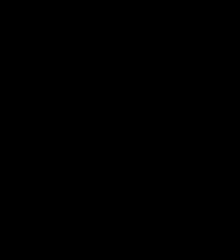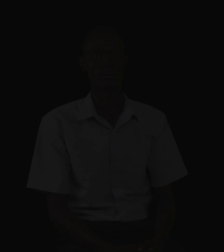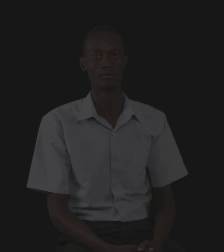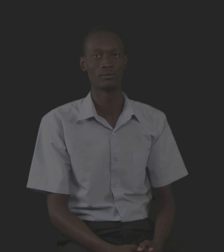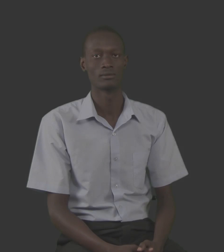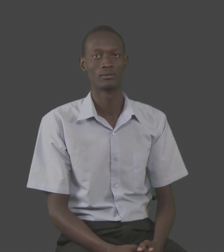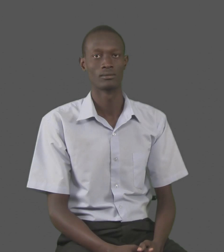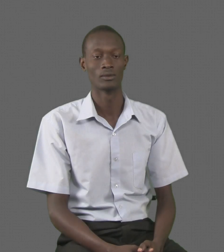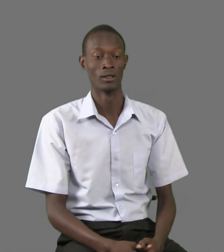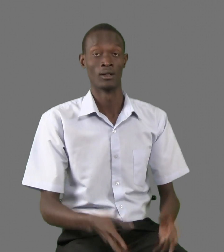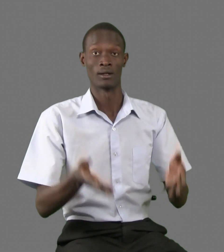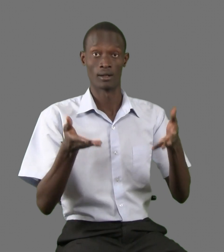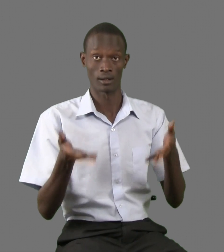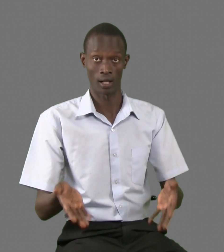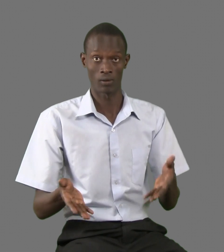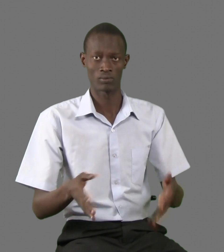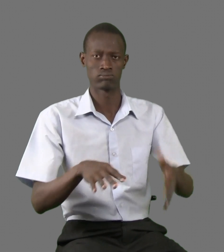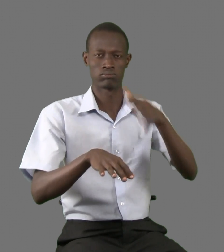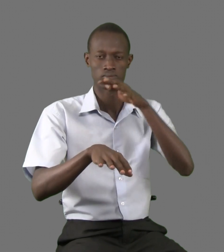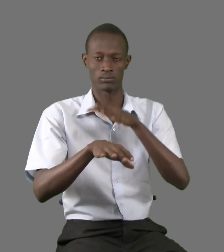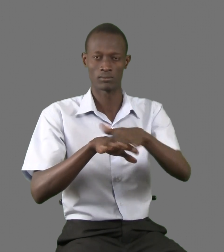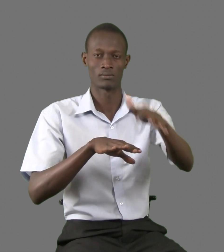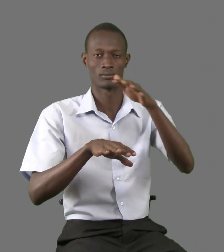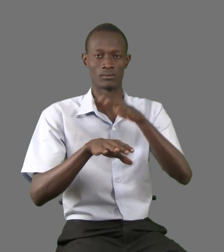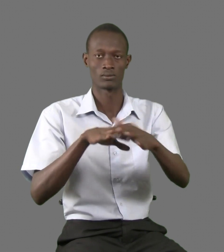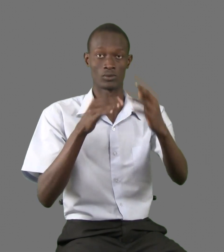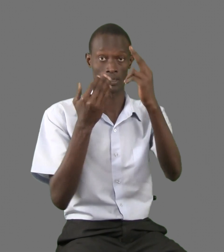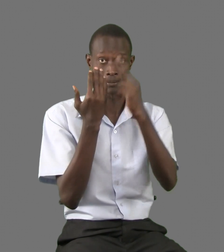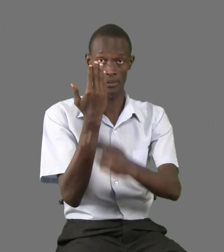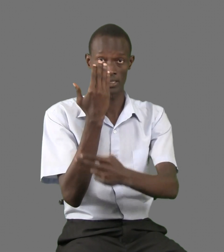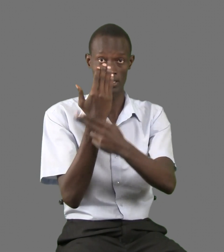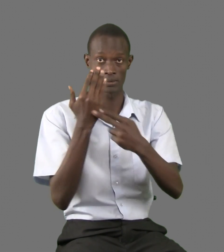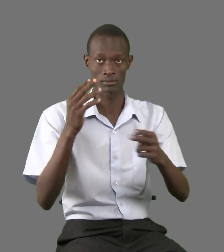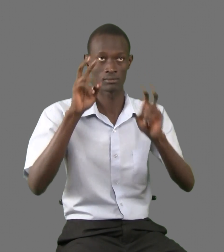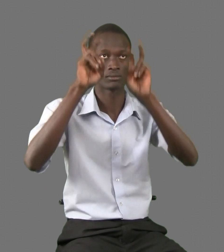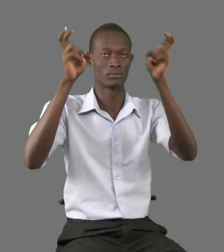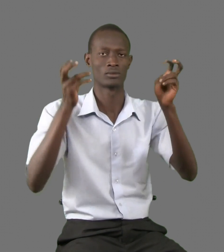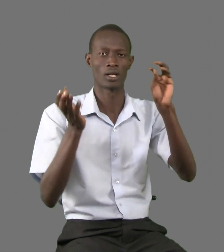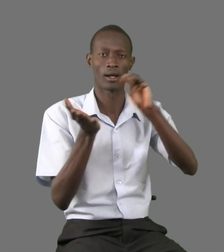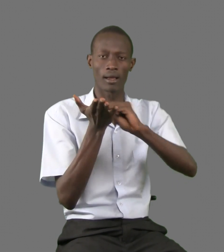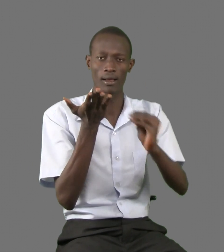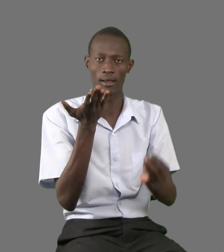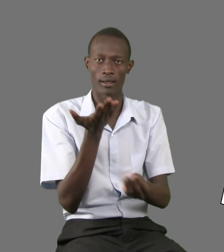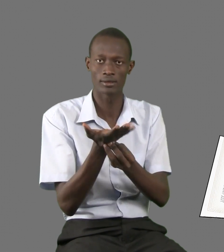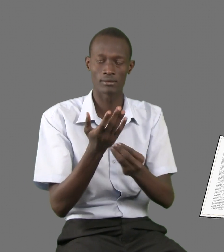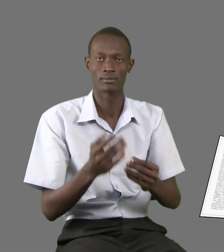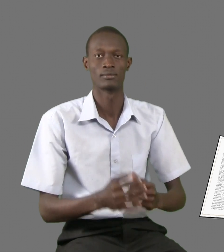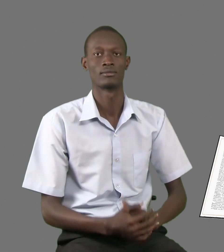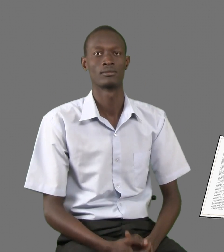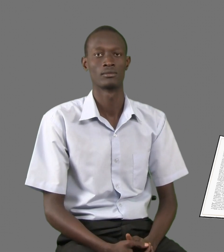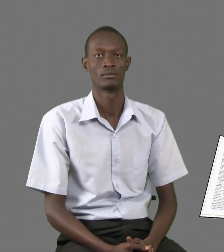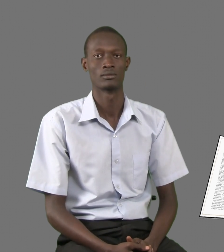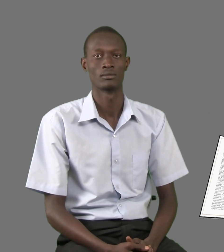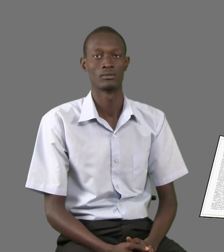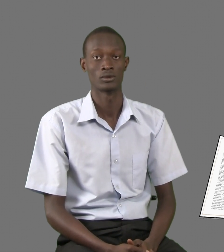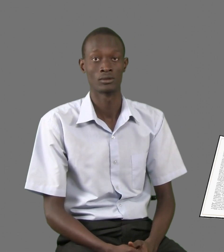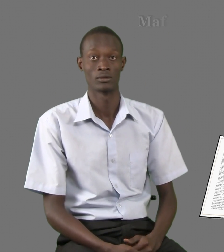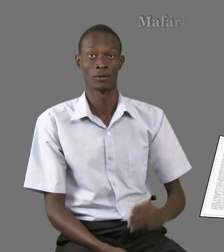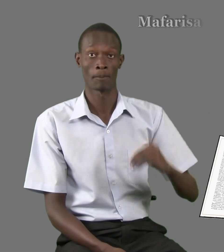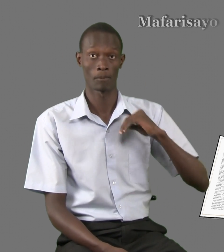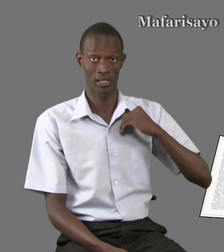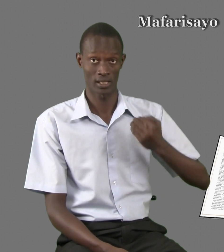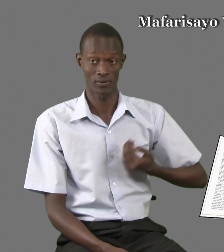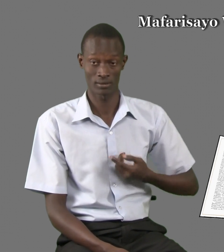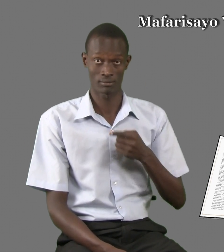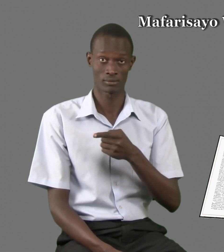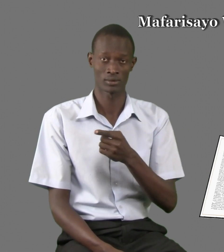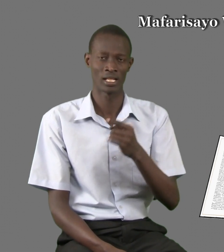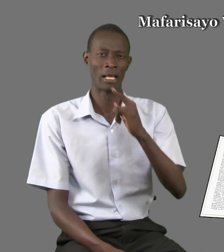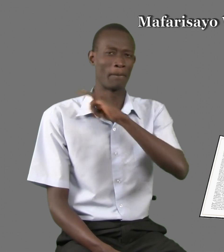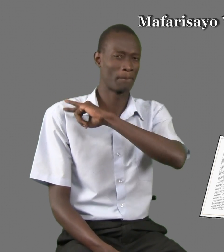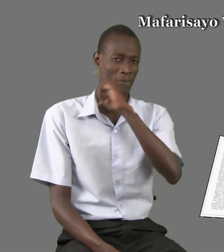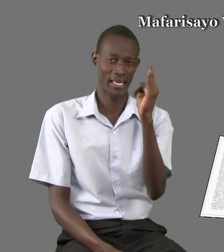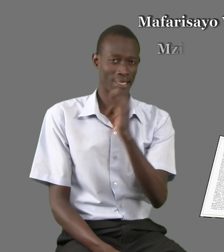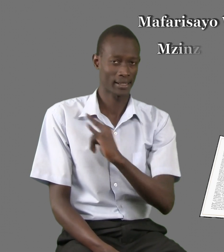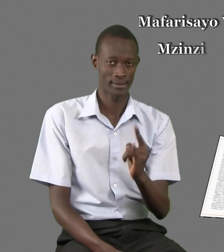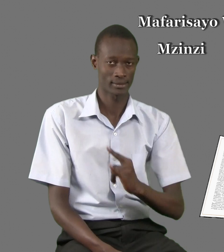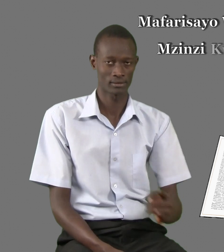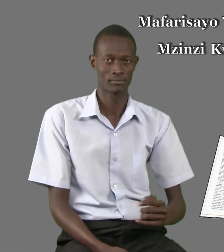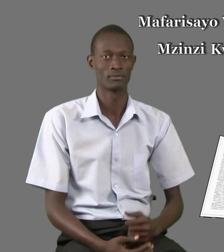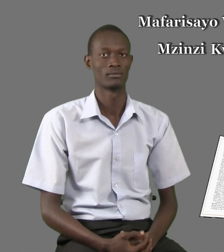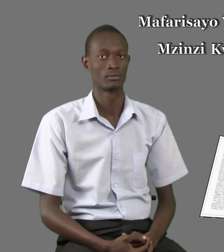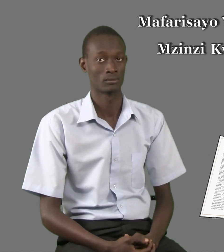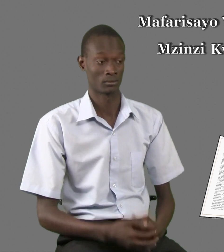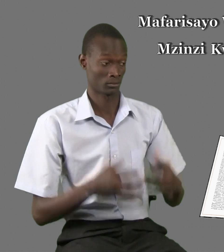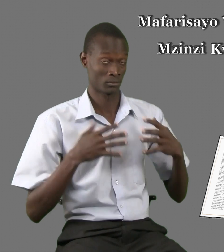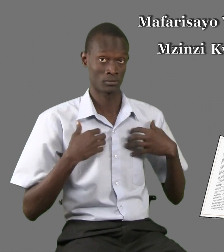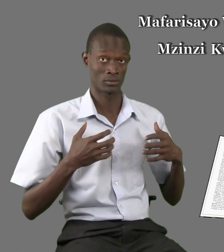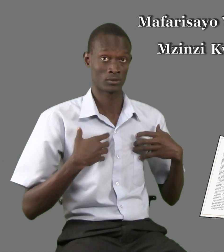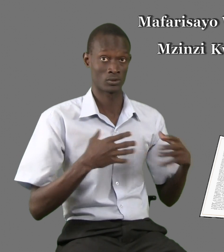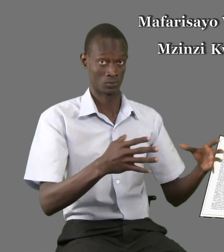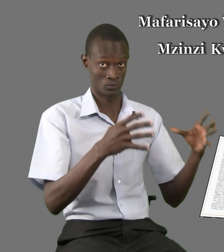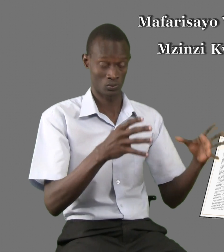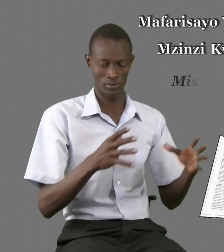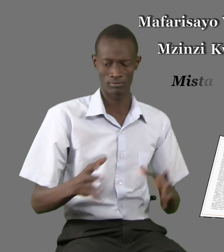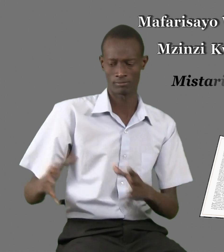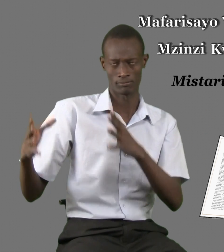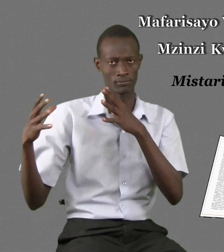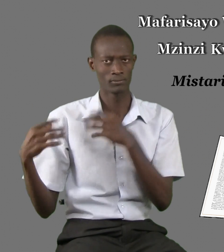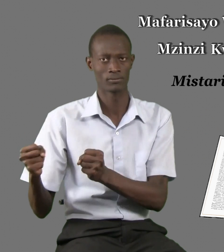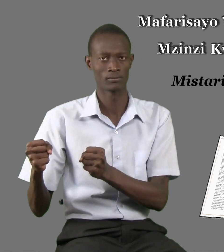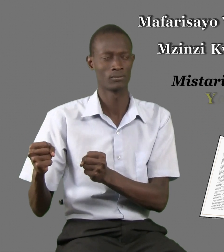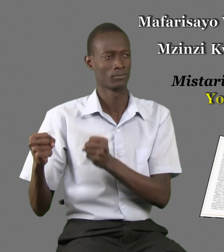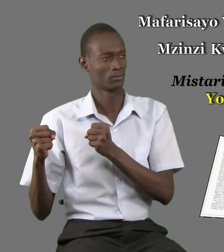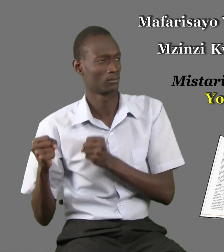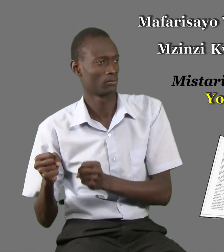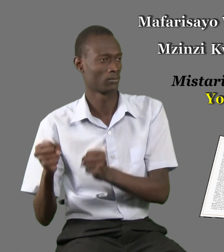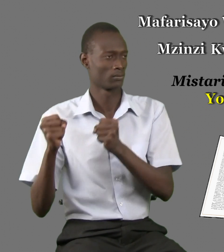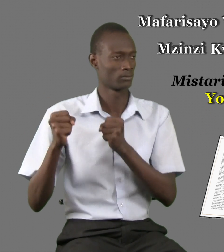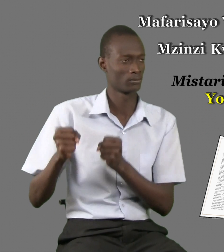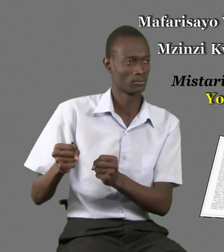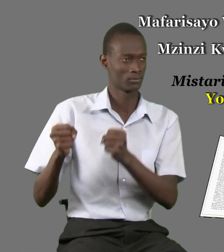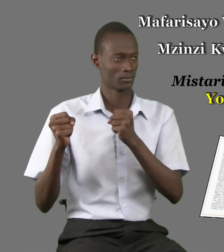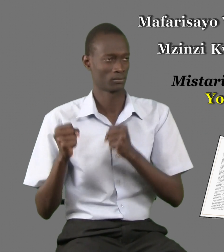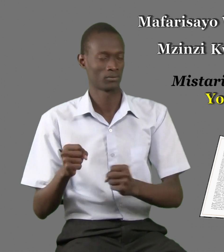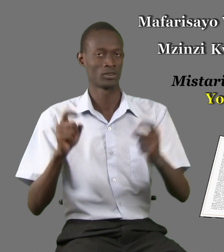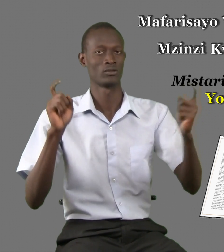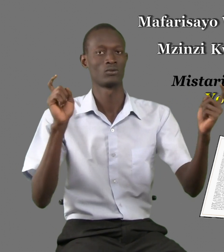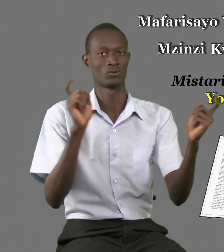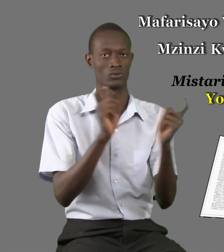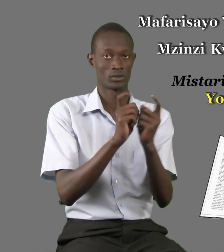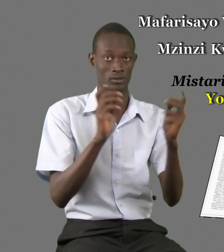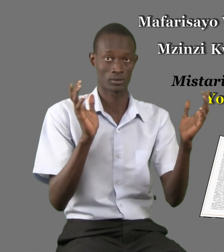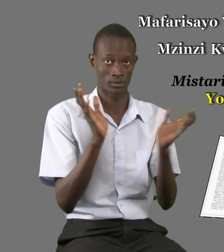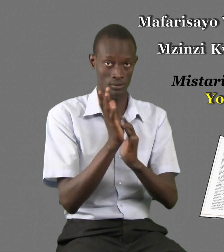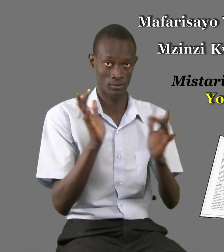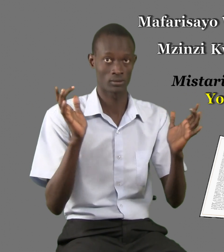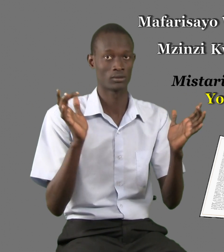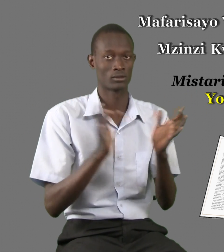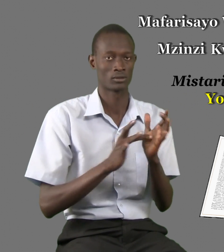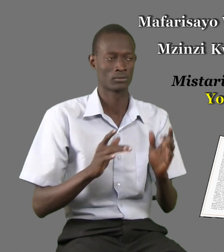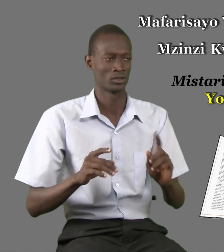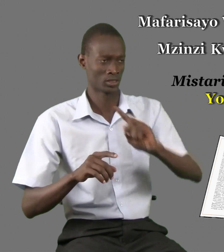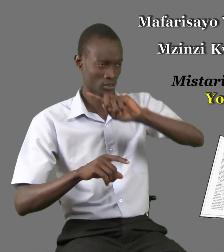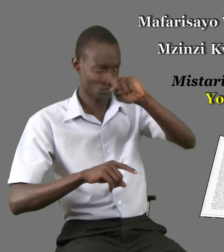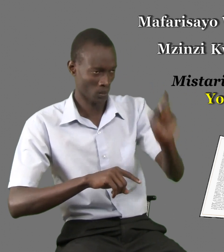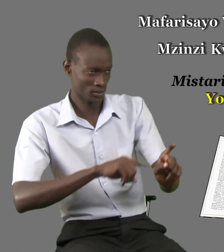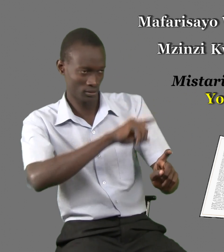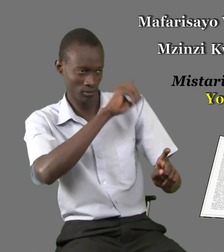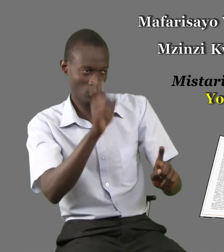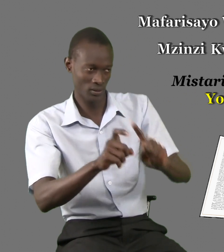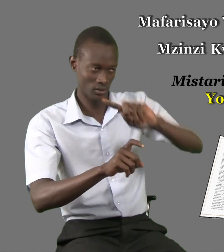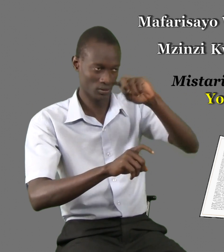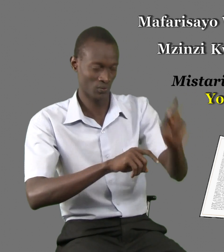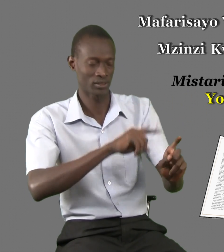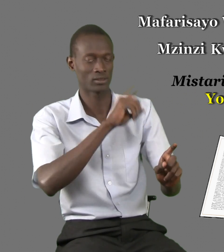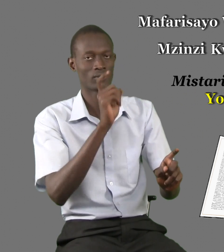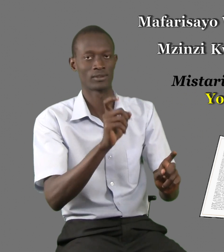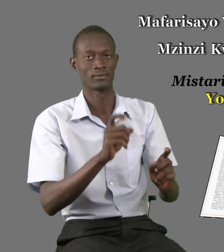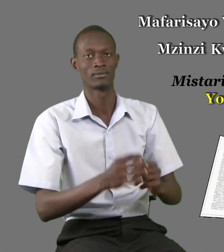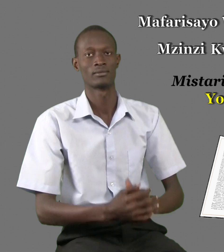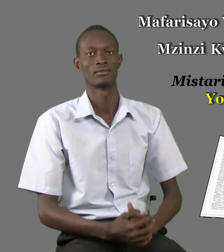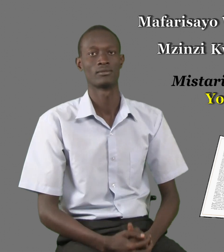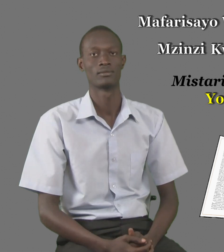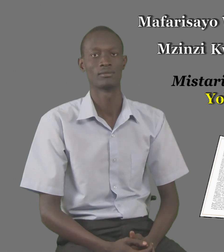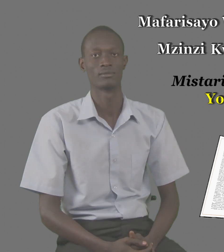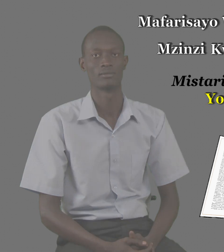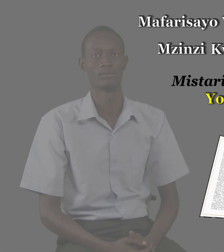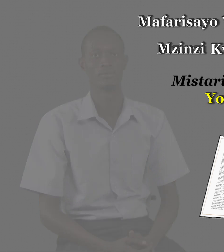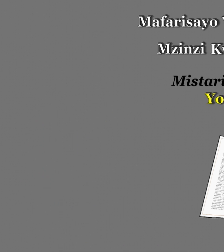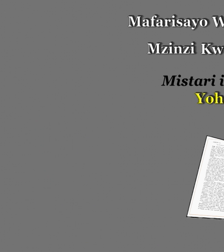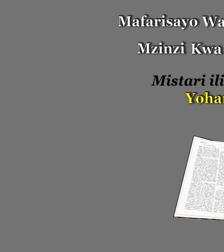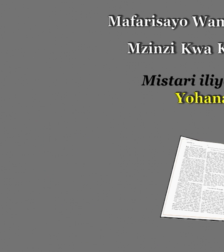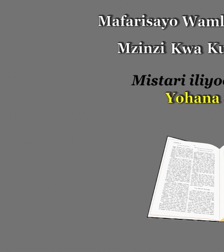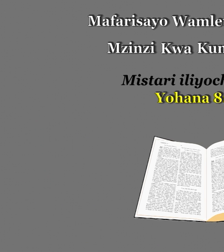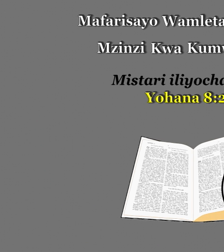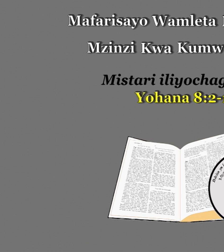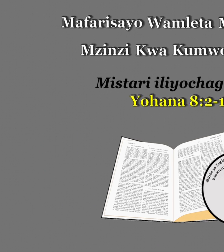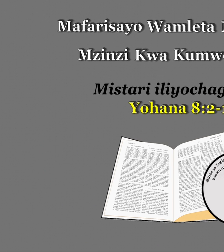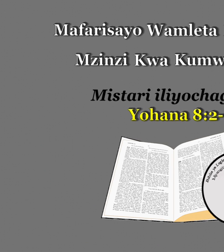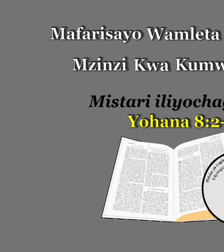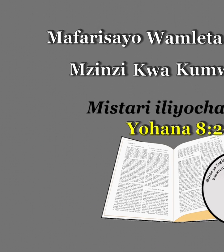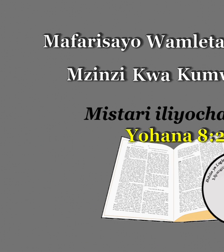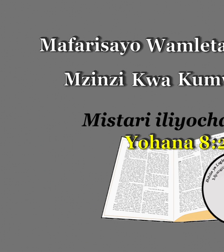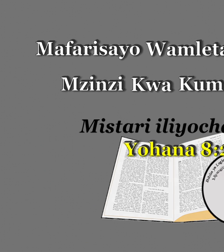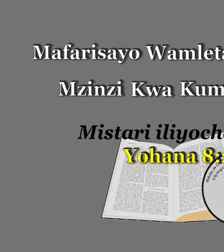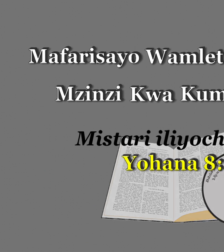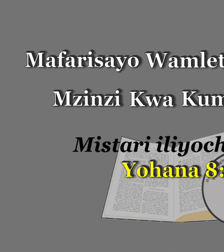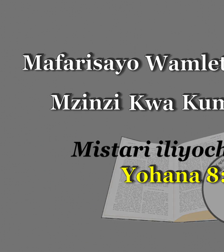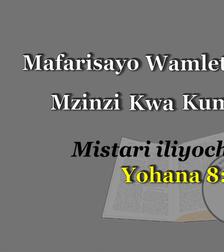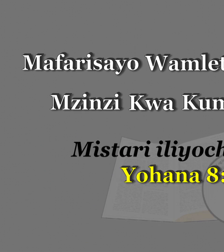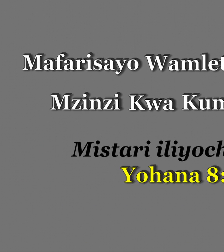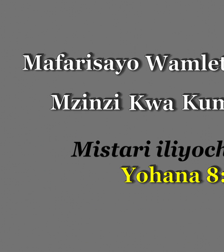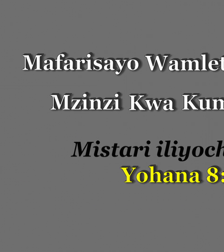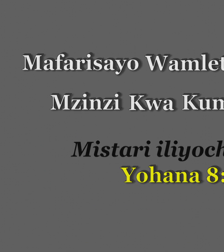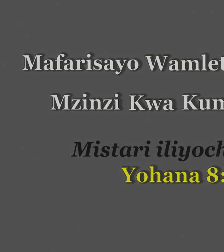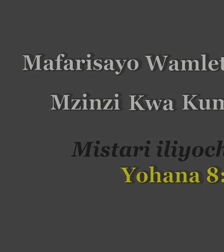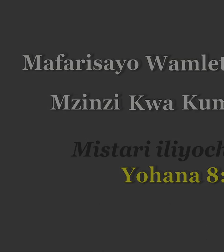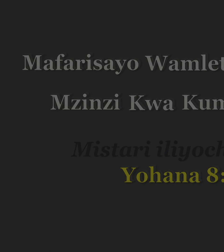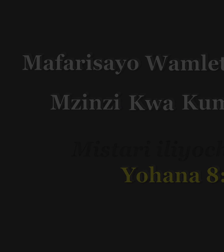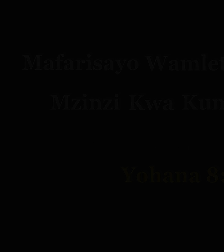Pharisees bring an adulterous woman to question Jesus